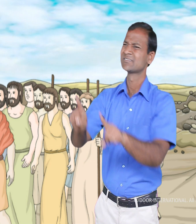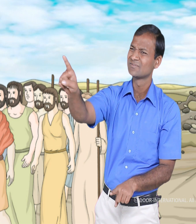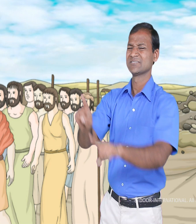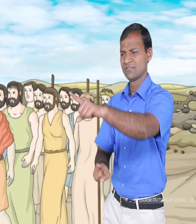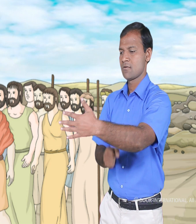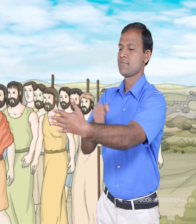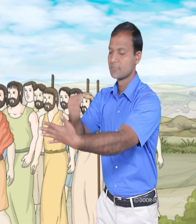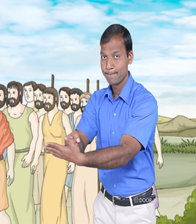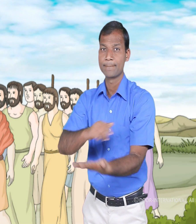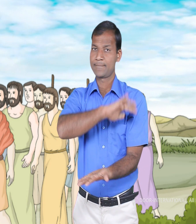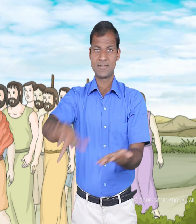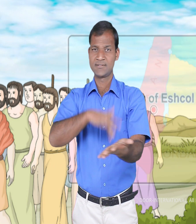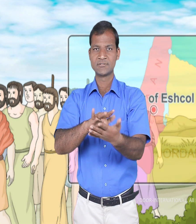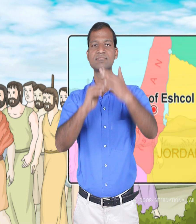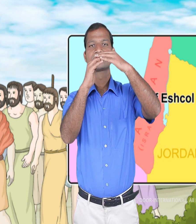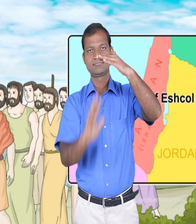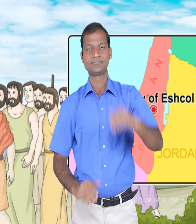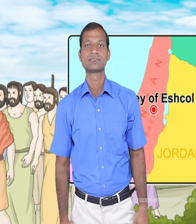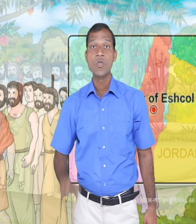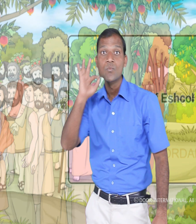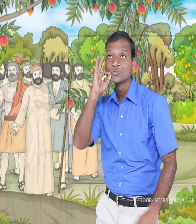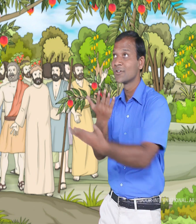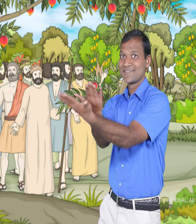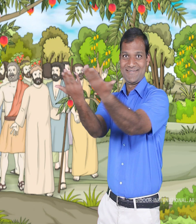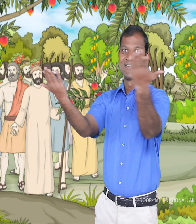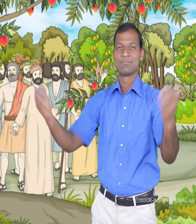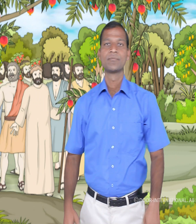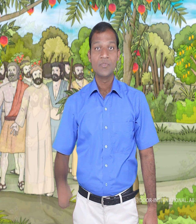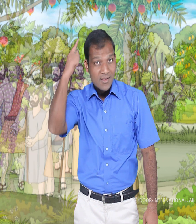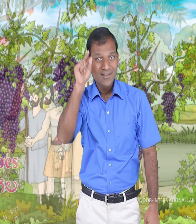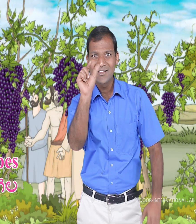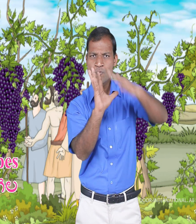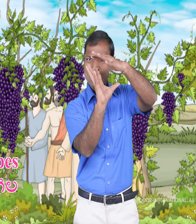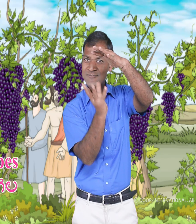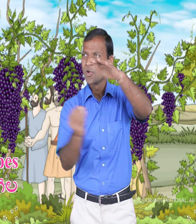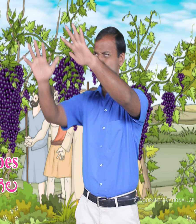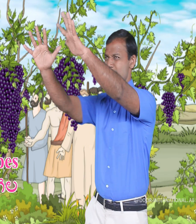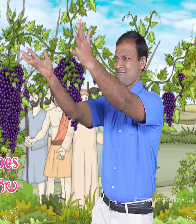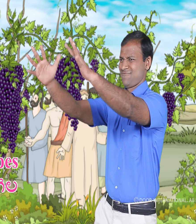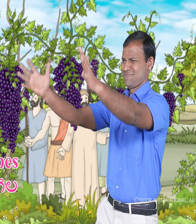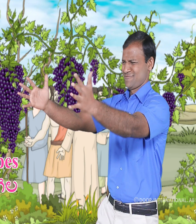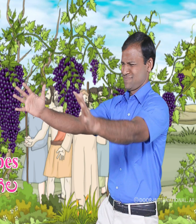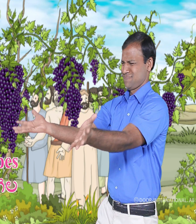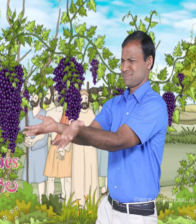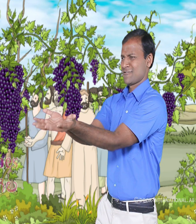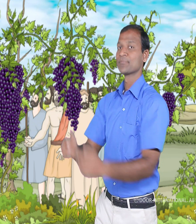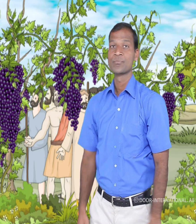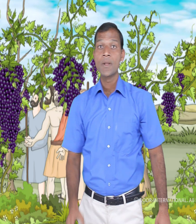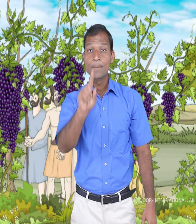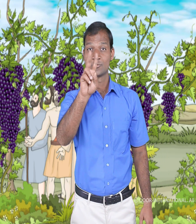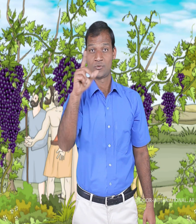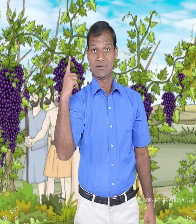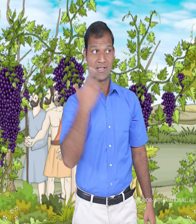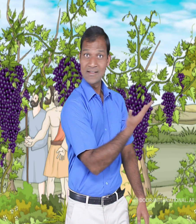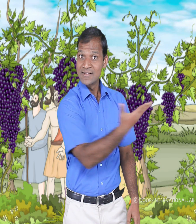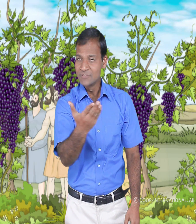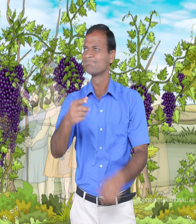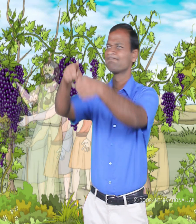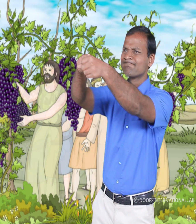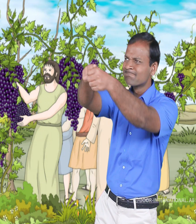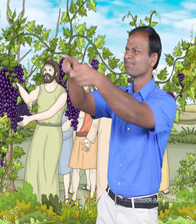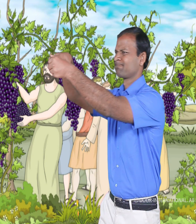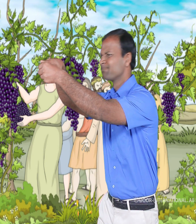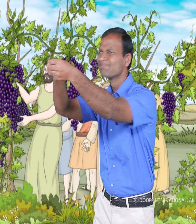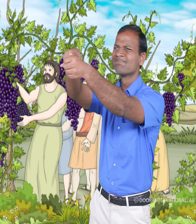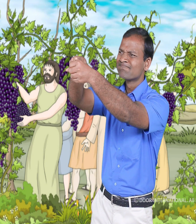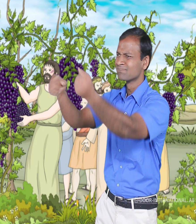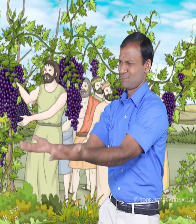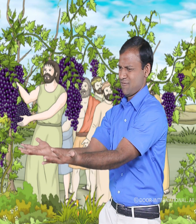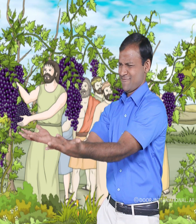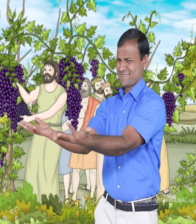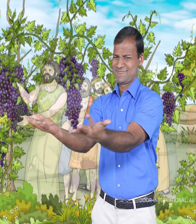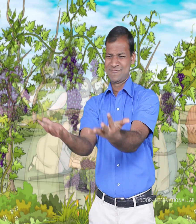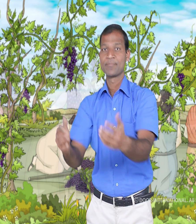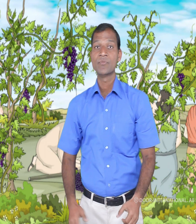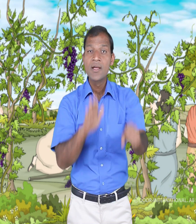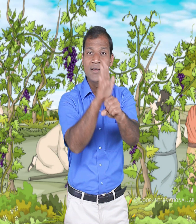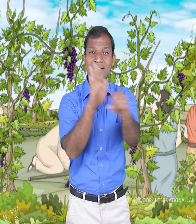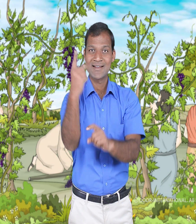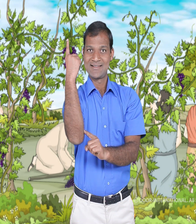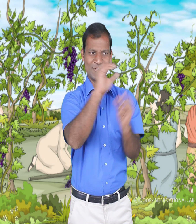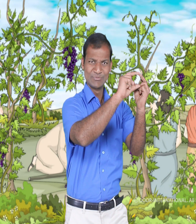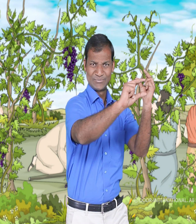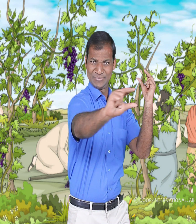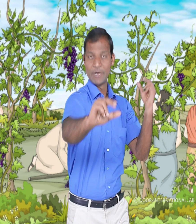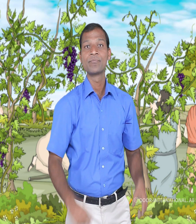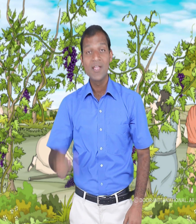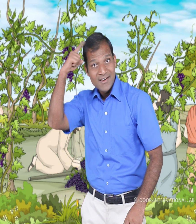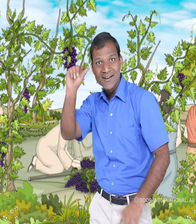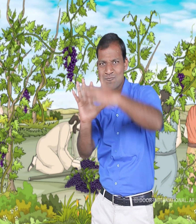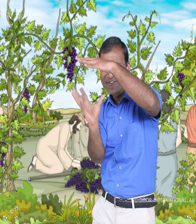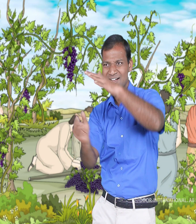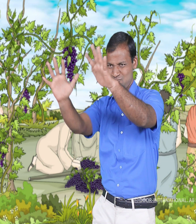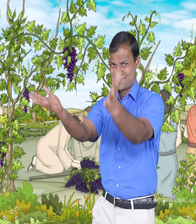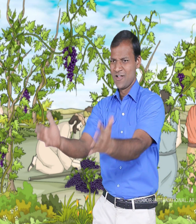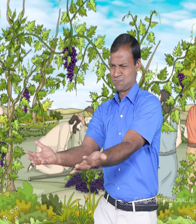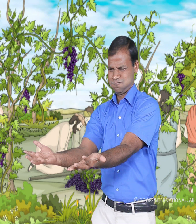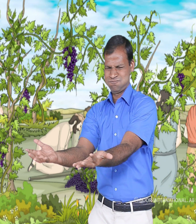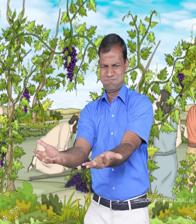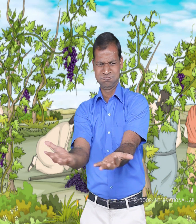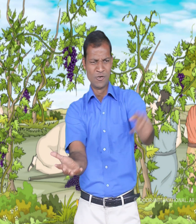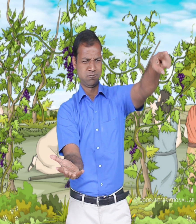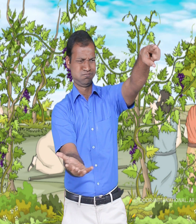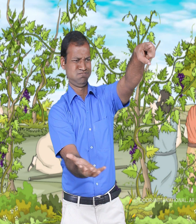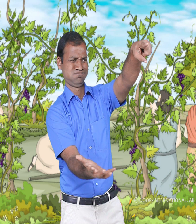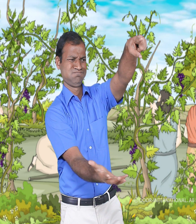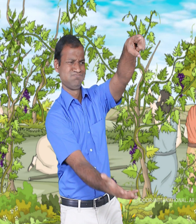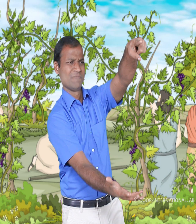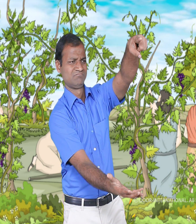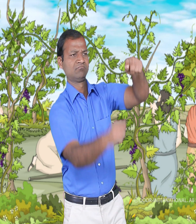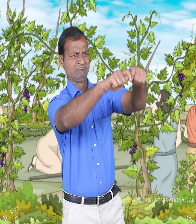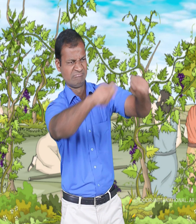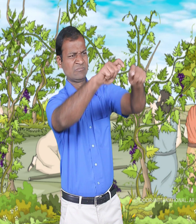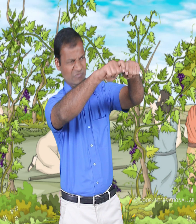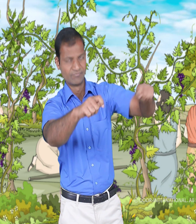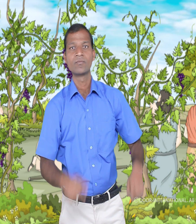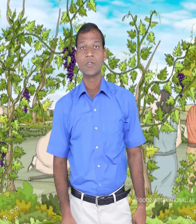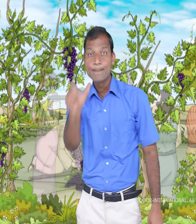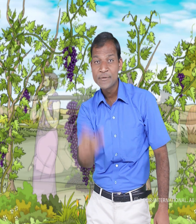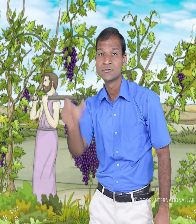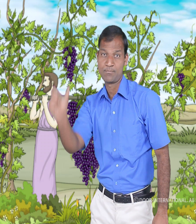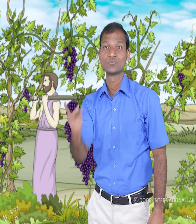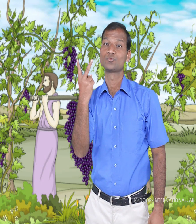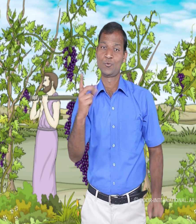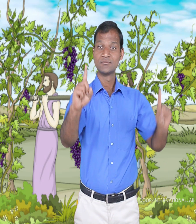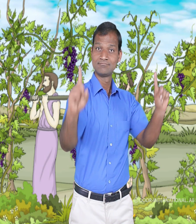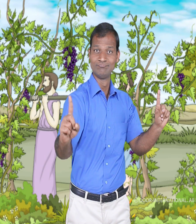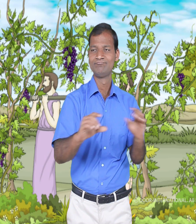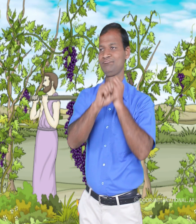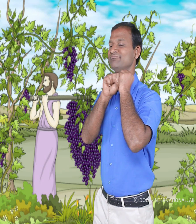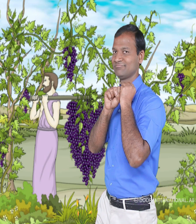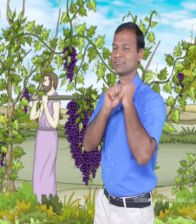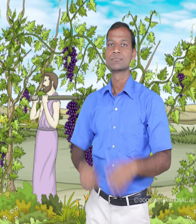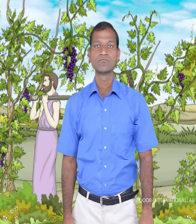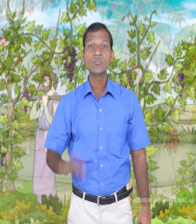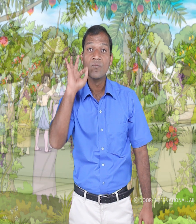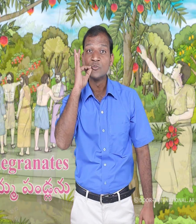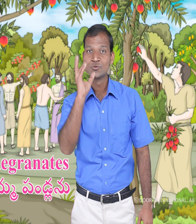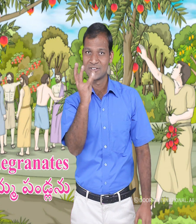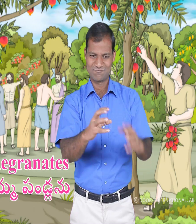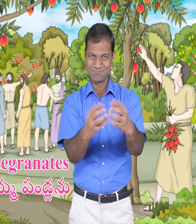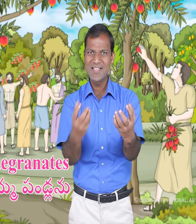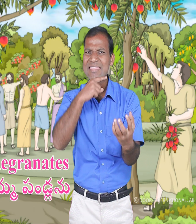When they came to the Valley of Eshcol, they cut down a branch with a single cluster of grapes, which they carried on a pole between two men.